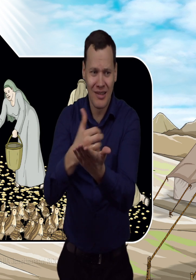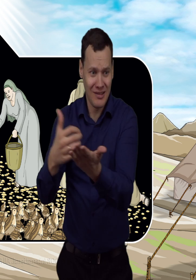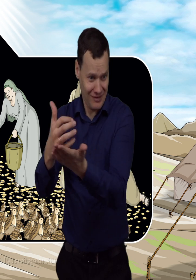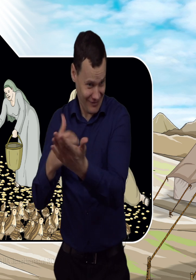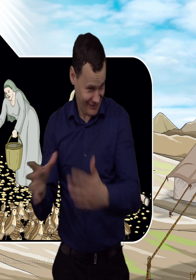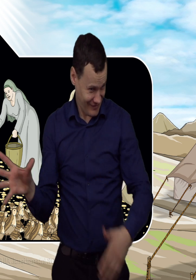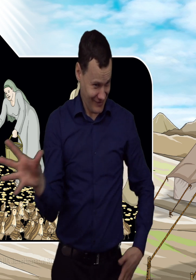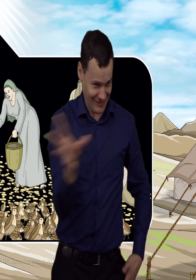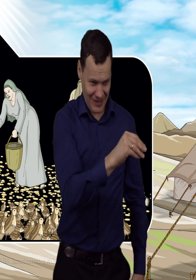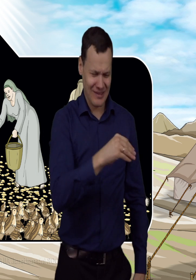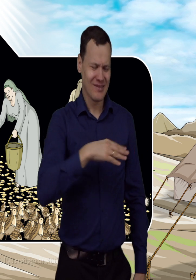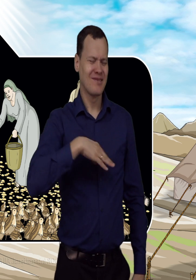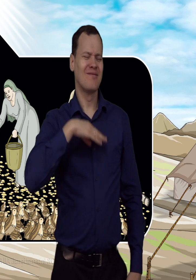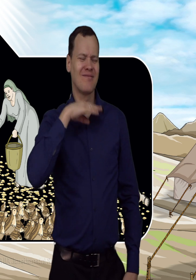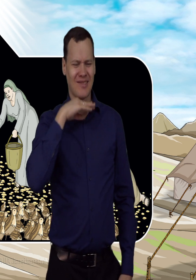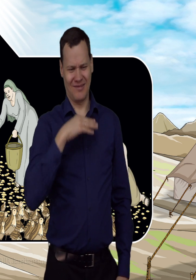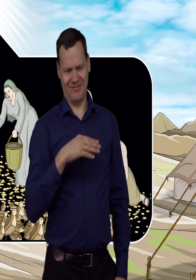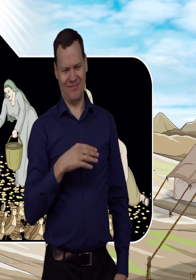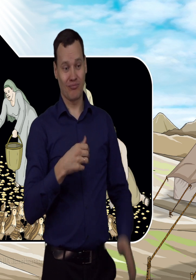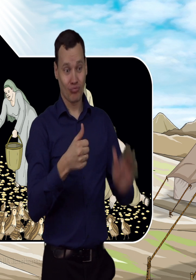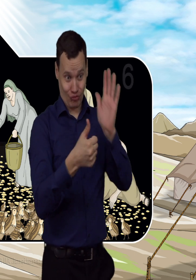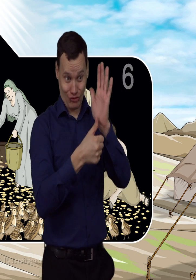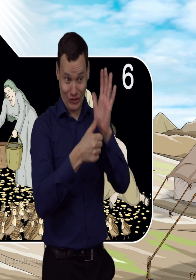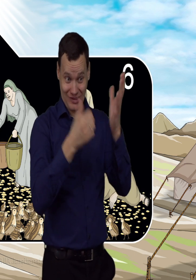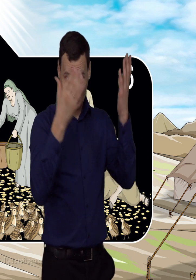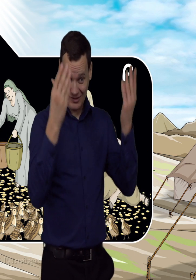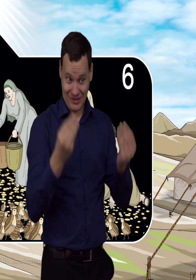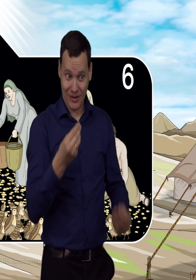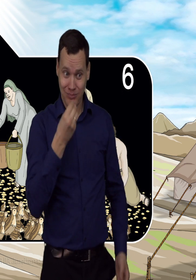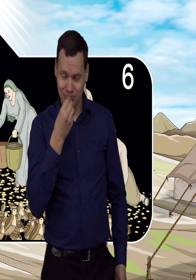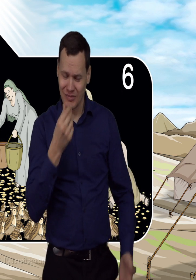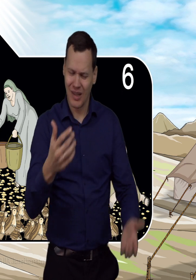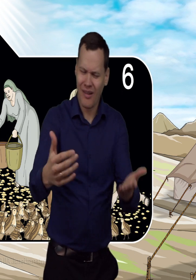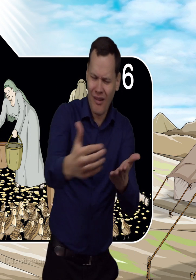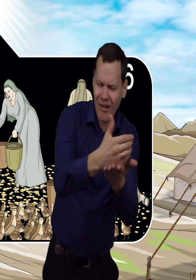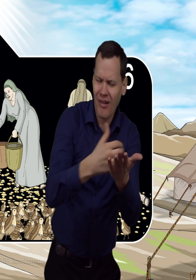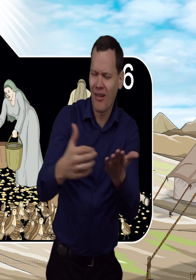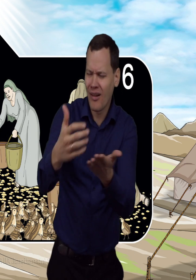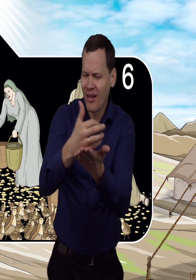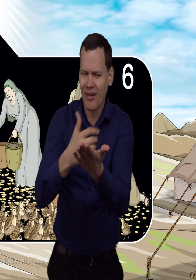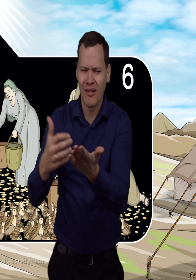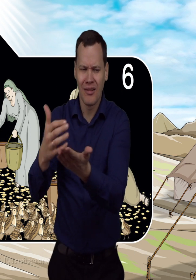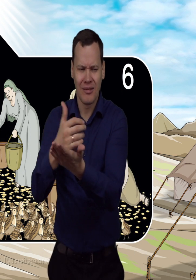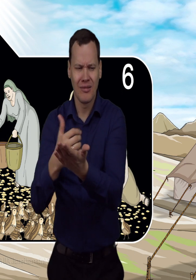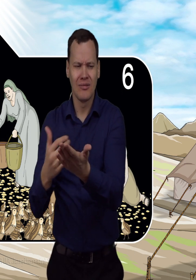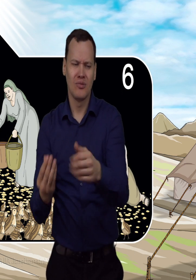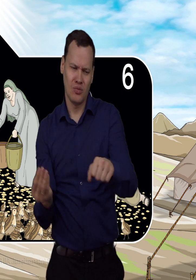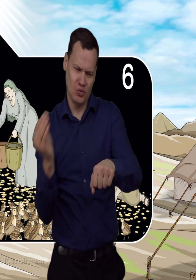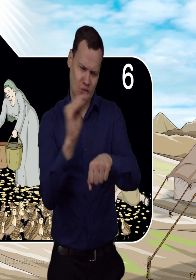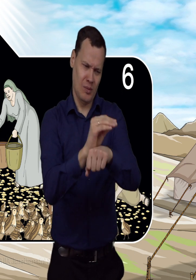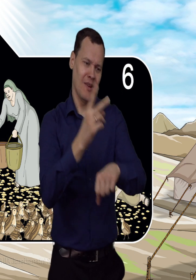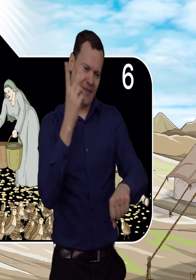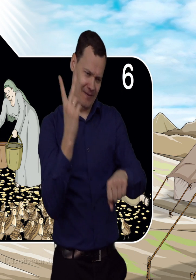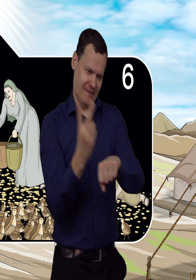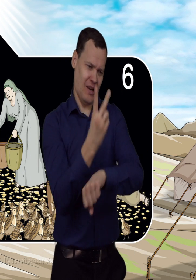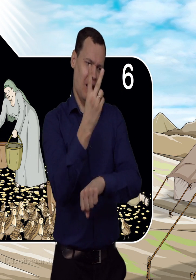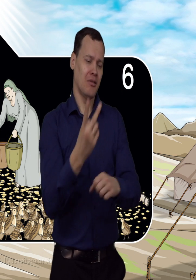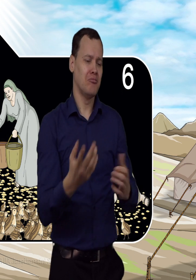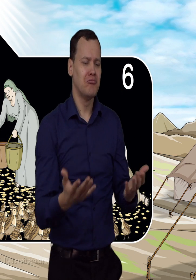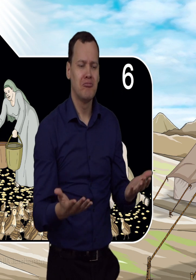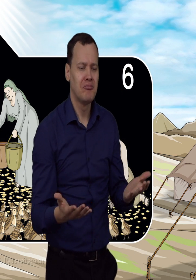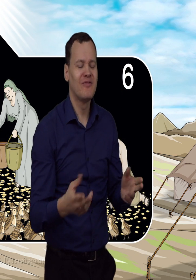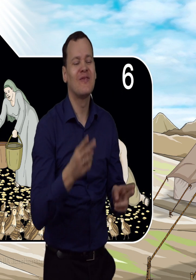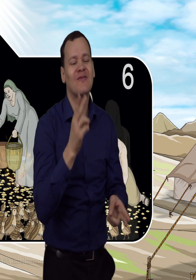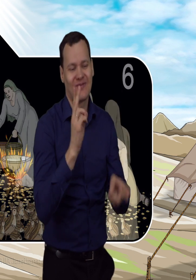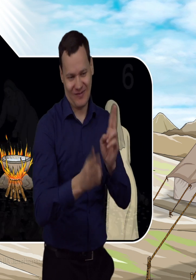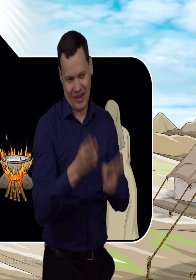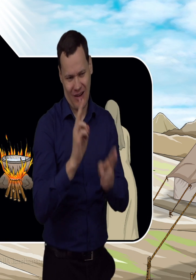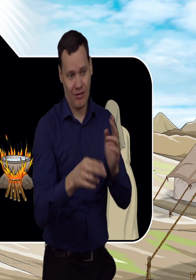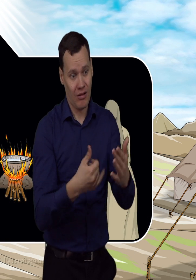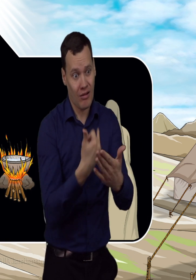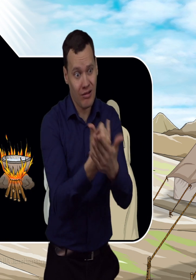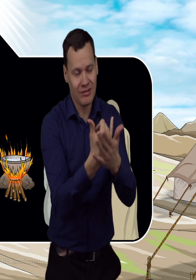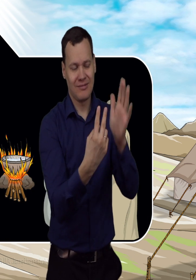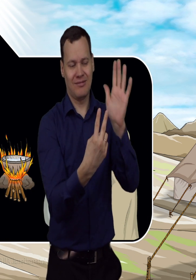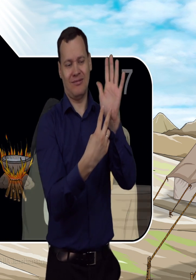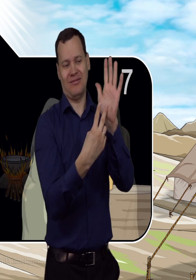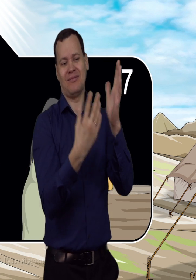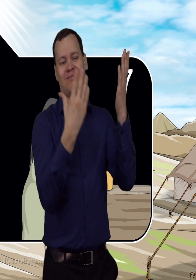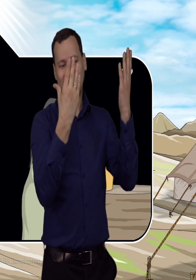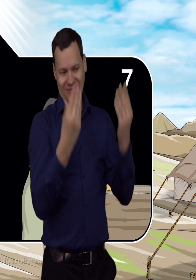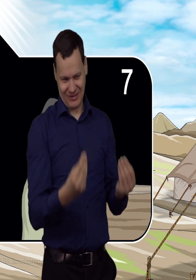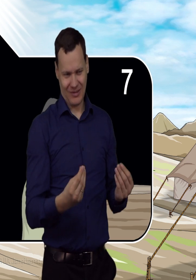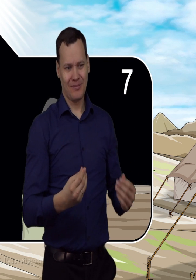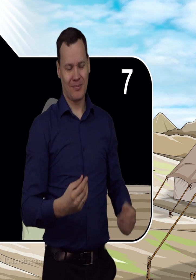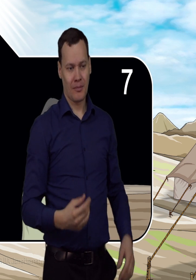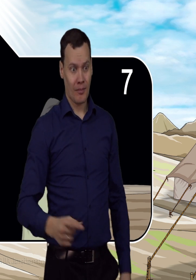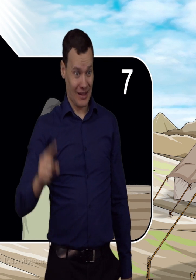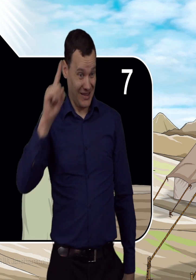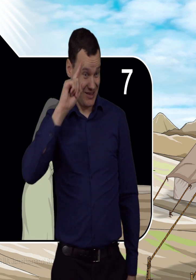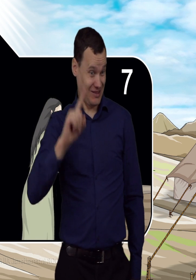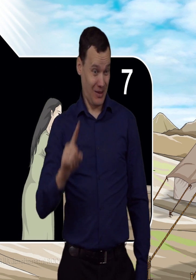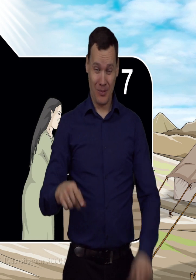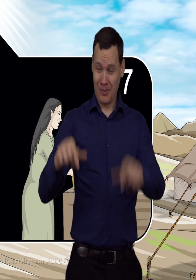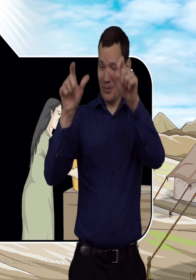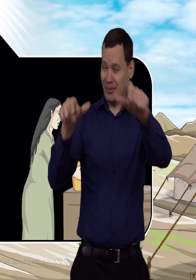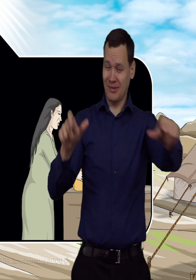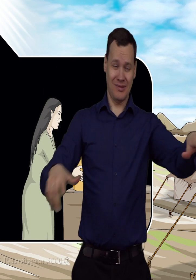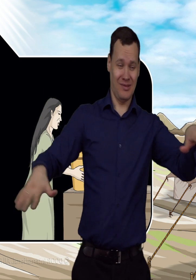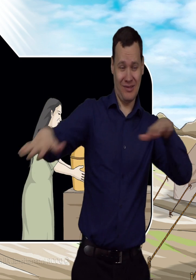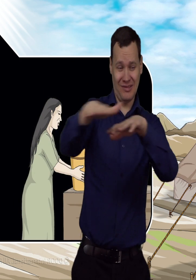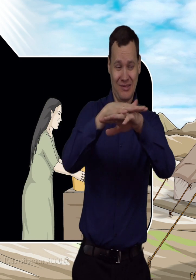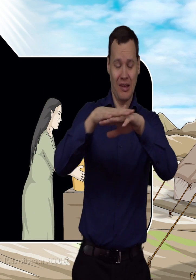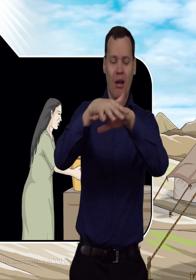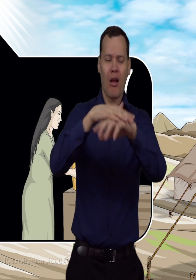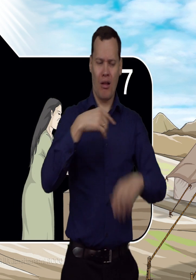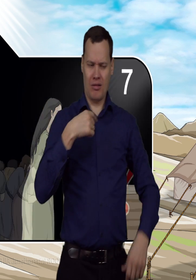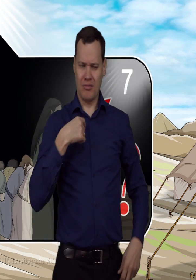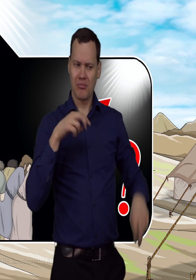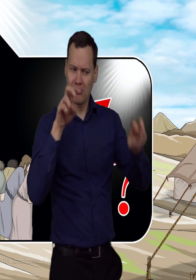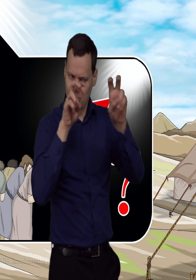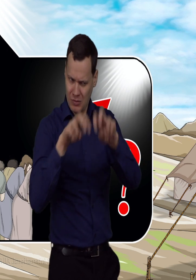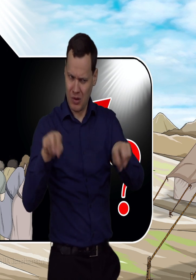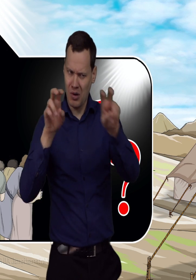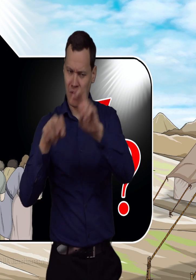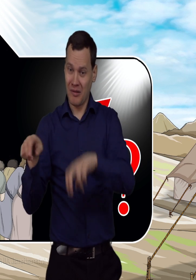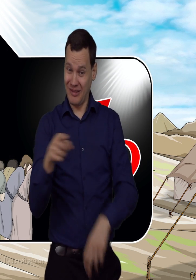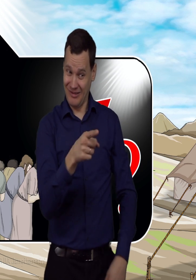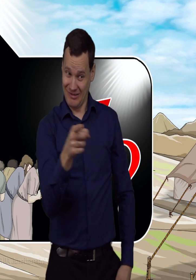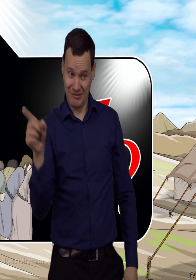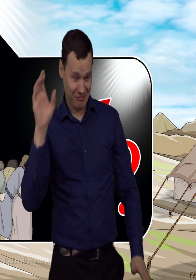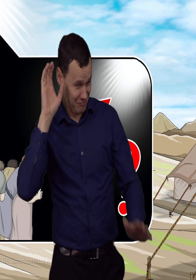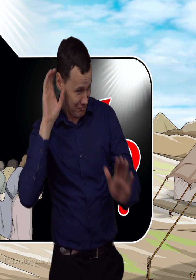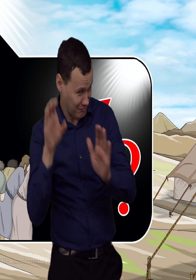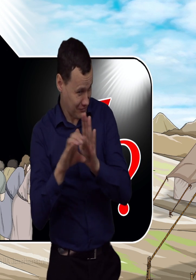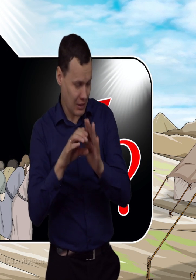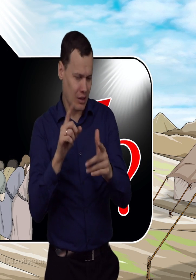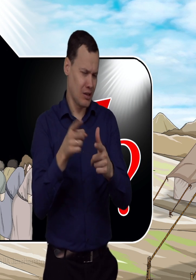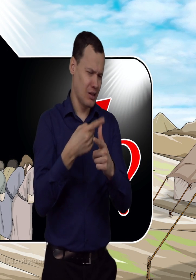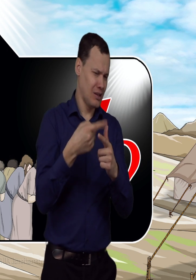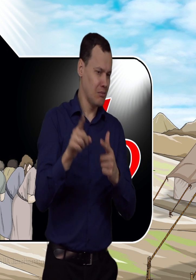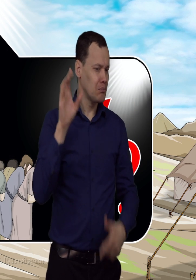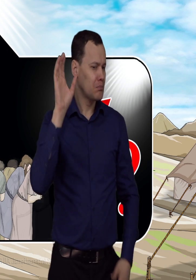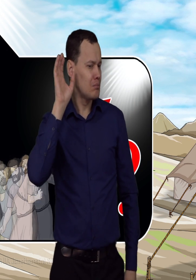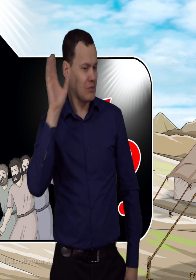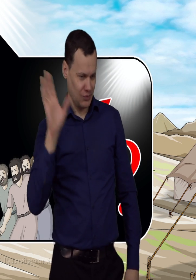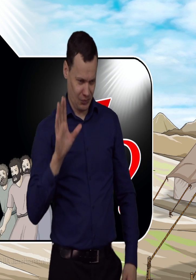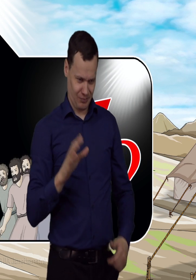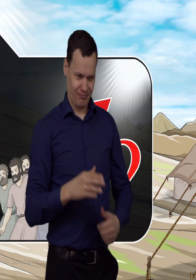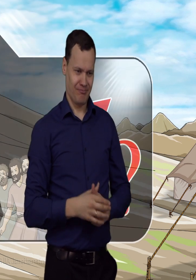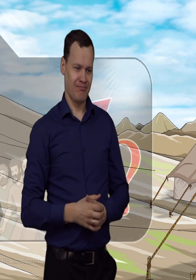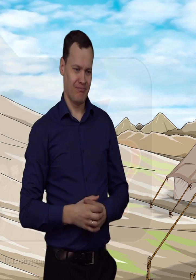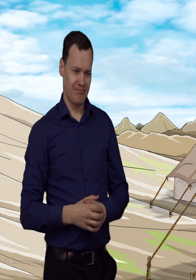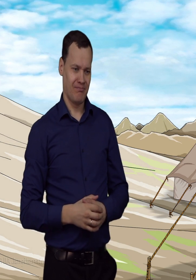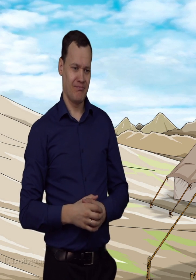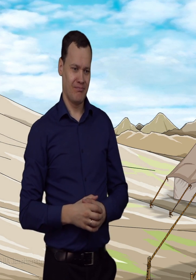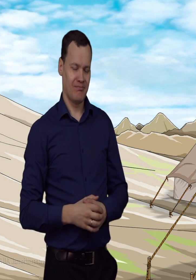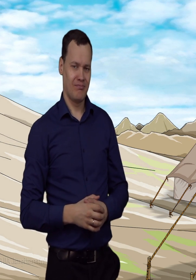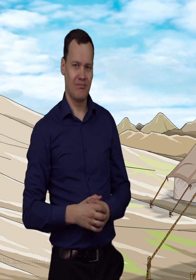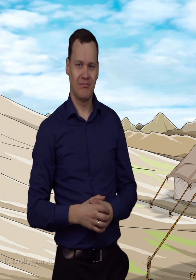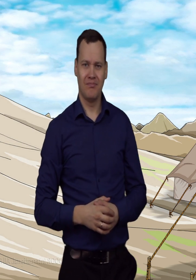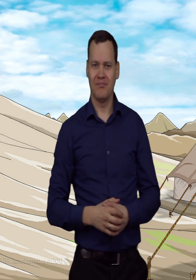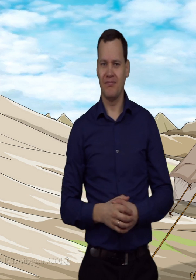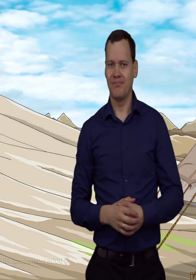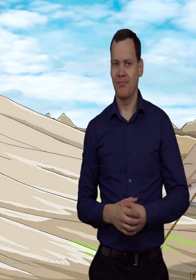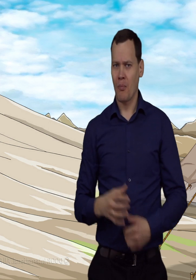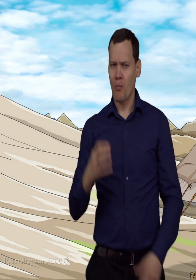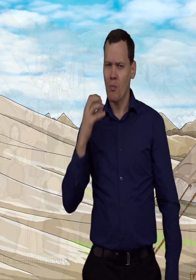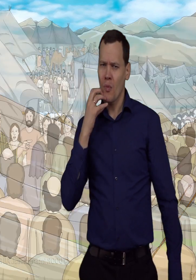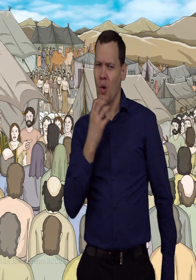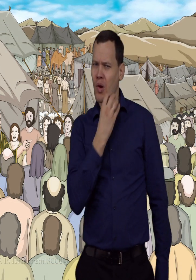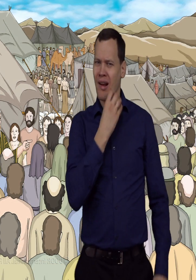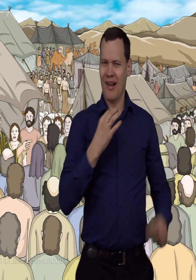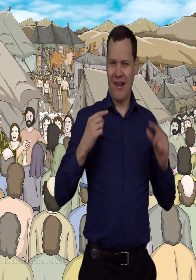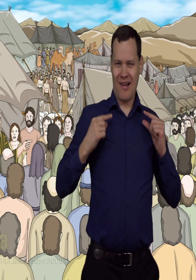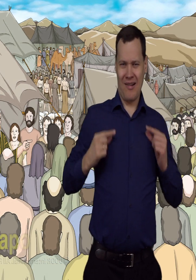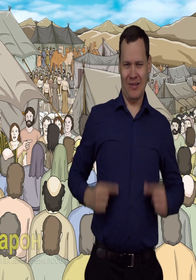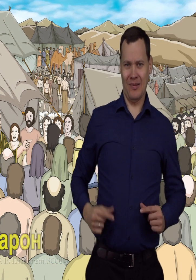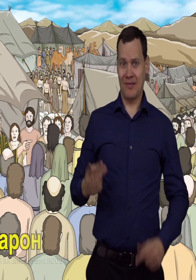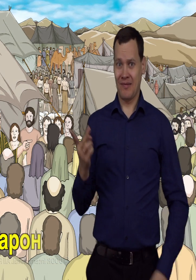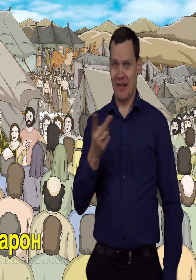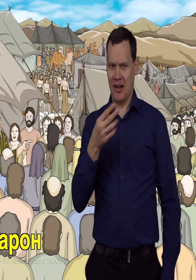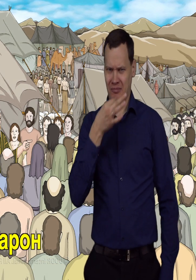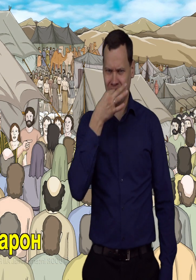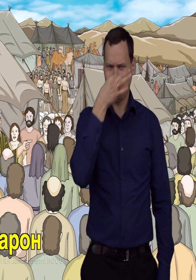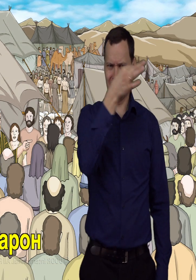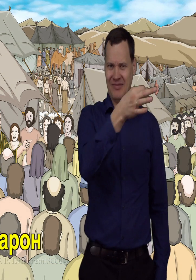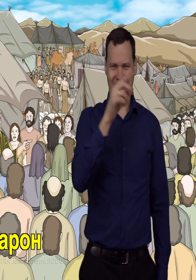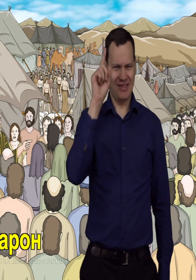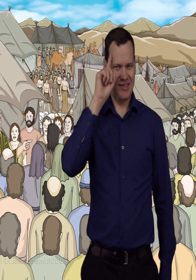Then on the sixth day, when they prepare what they bring in, it will be twice as much as they gather on the other days.”